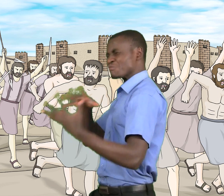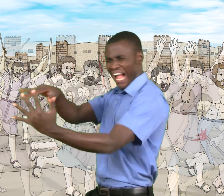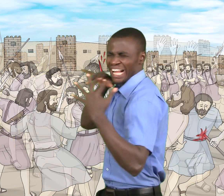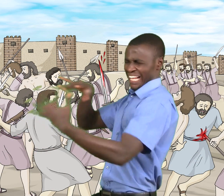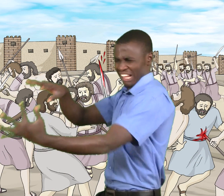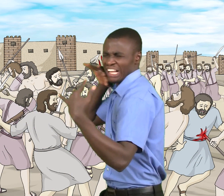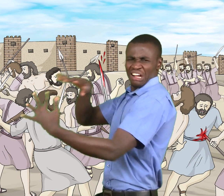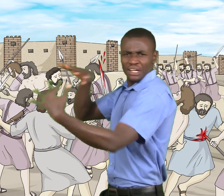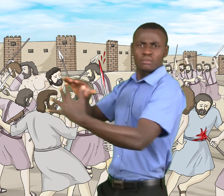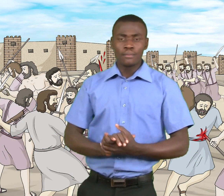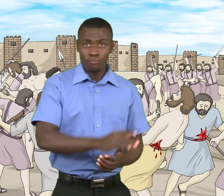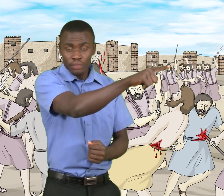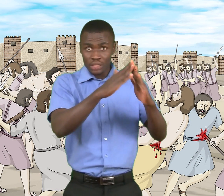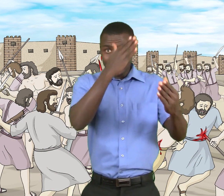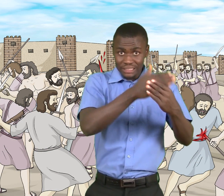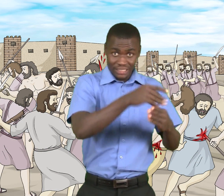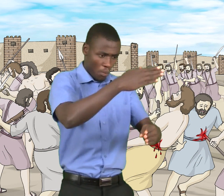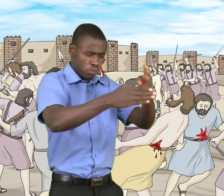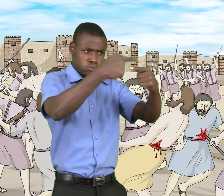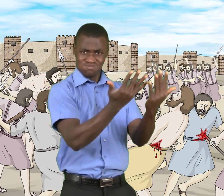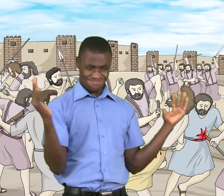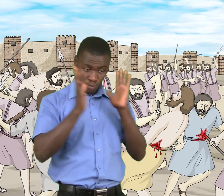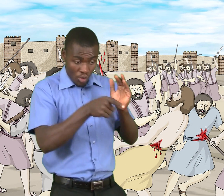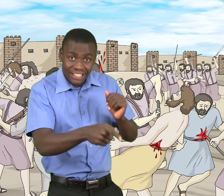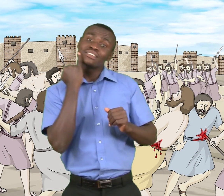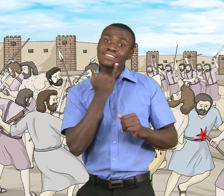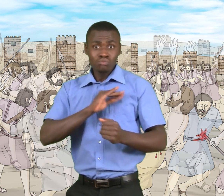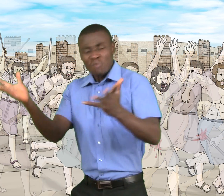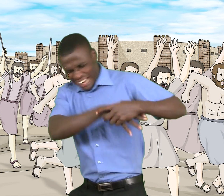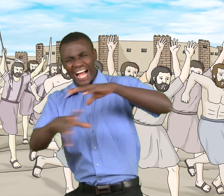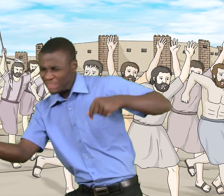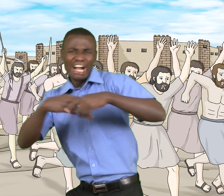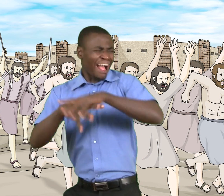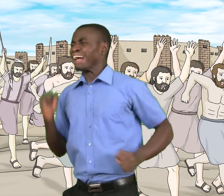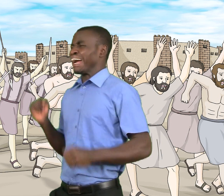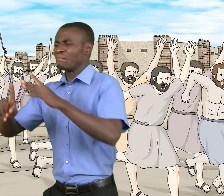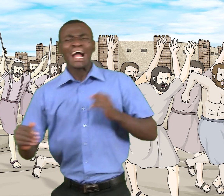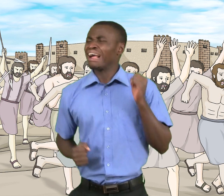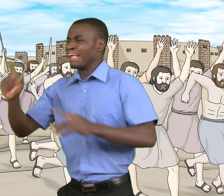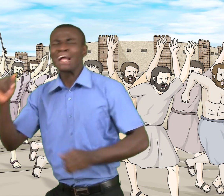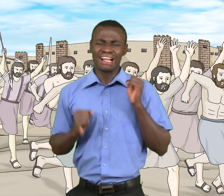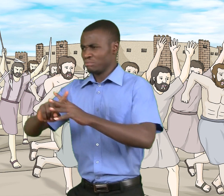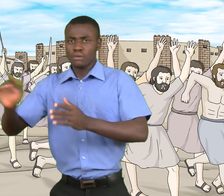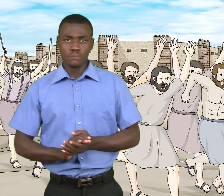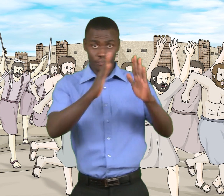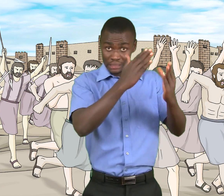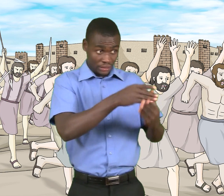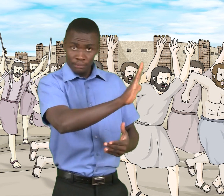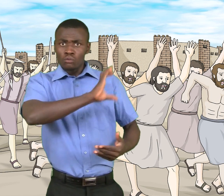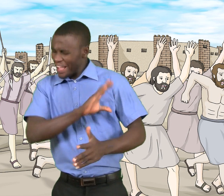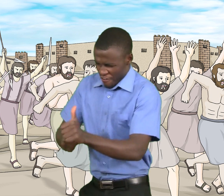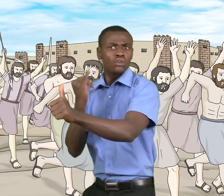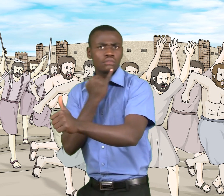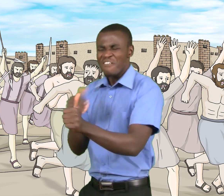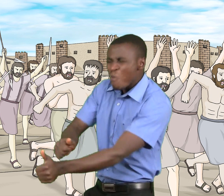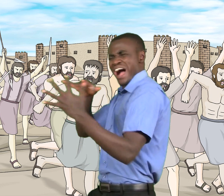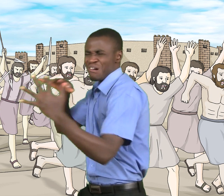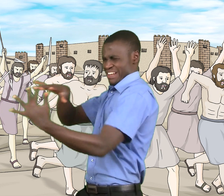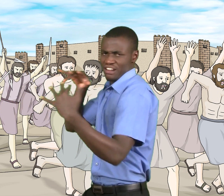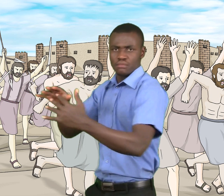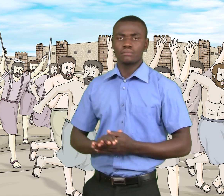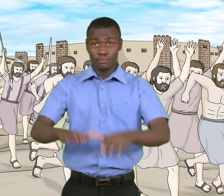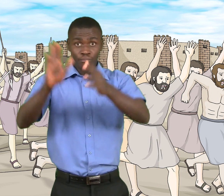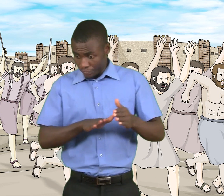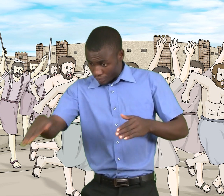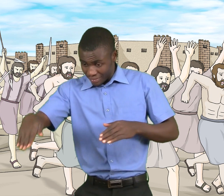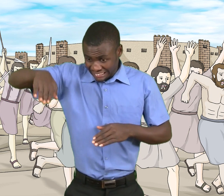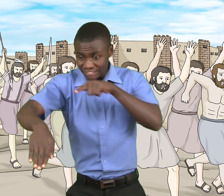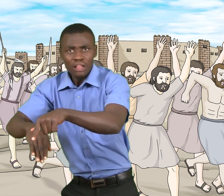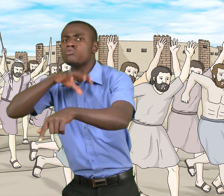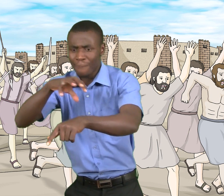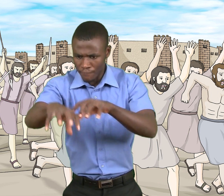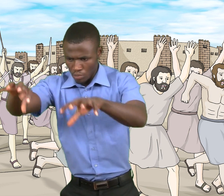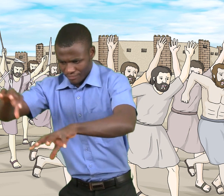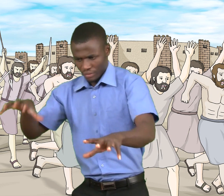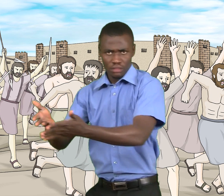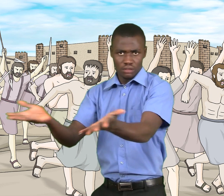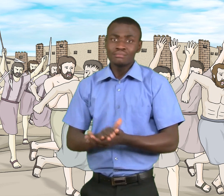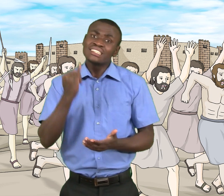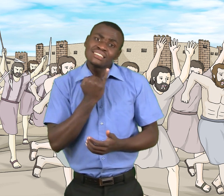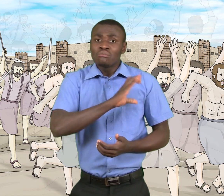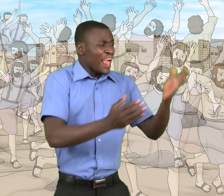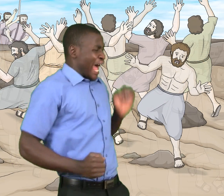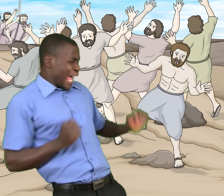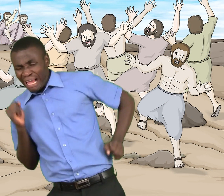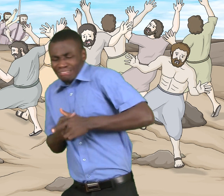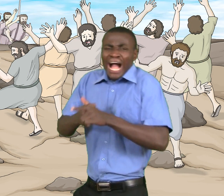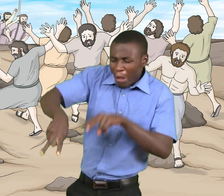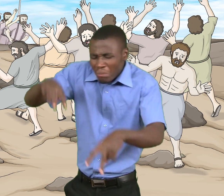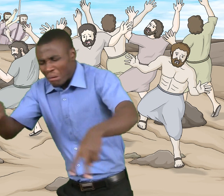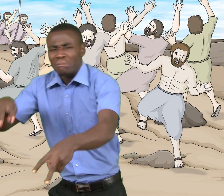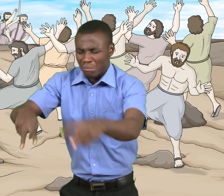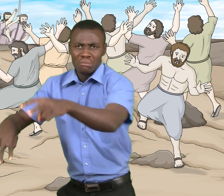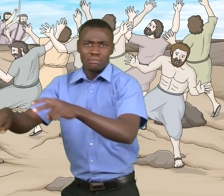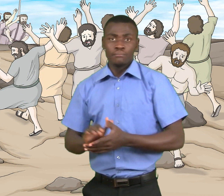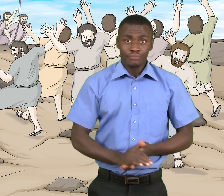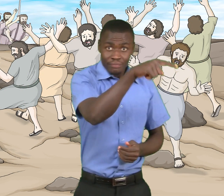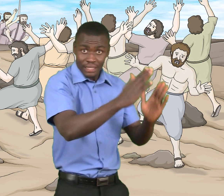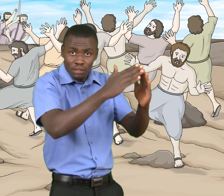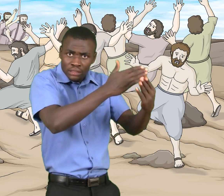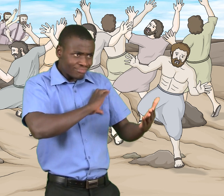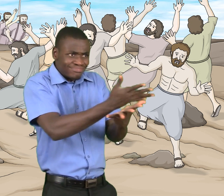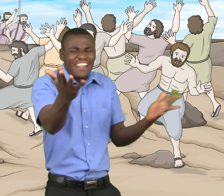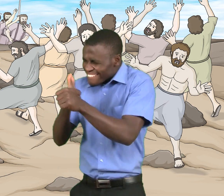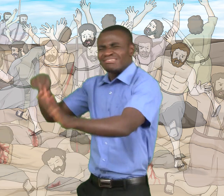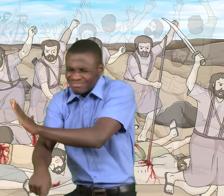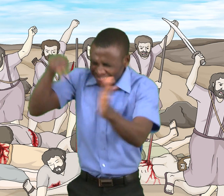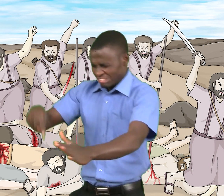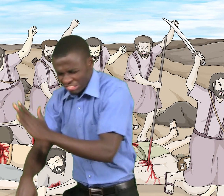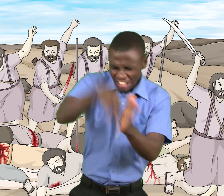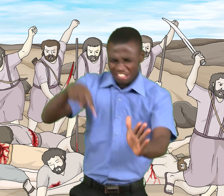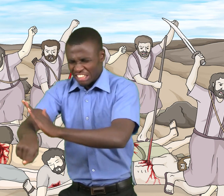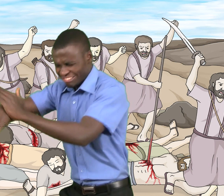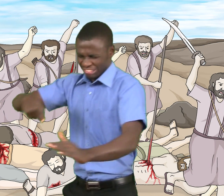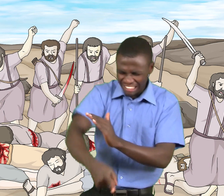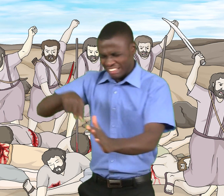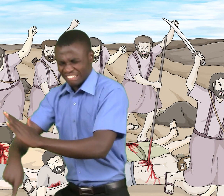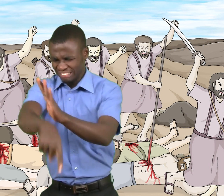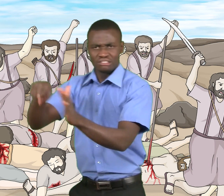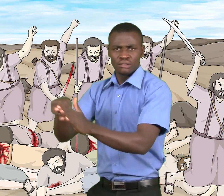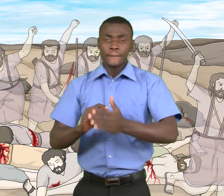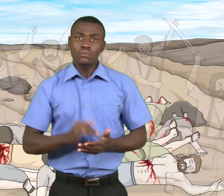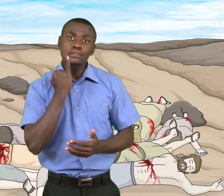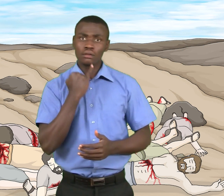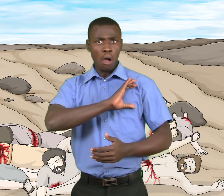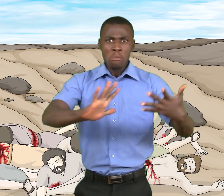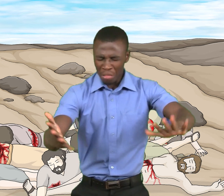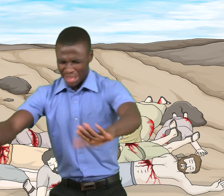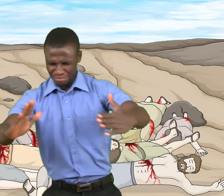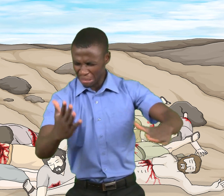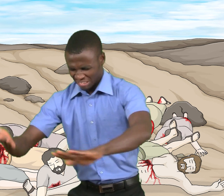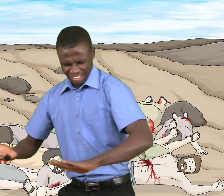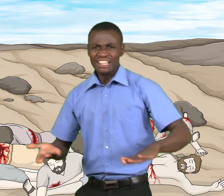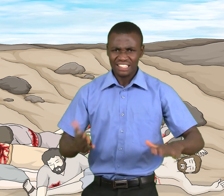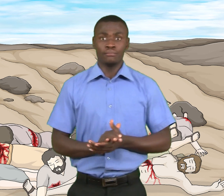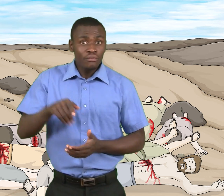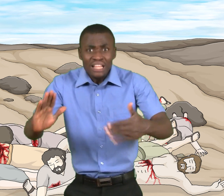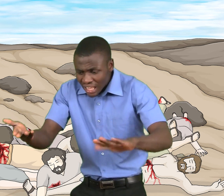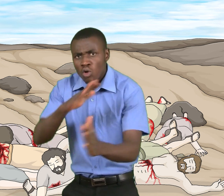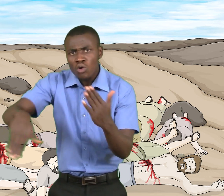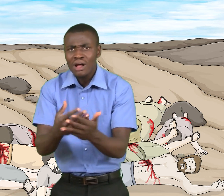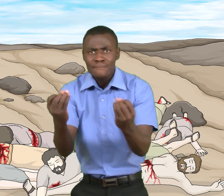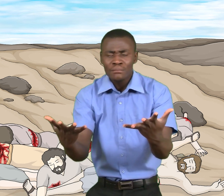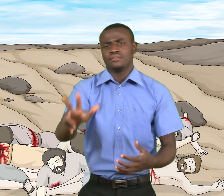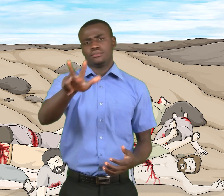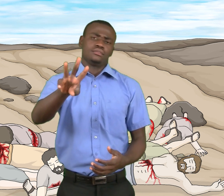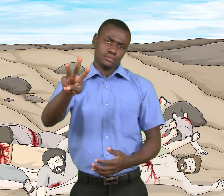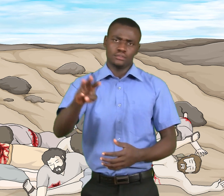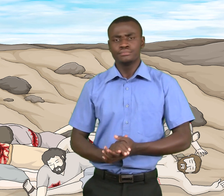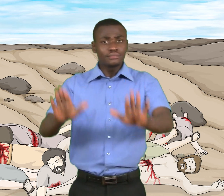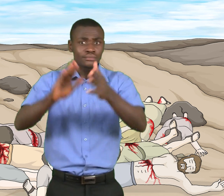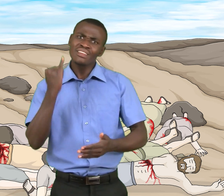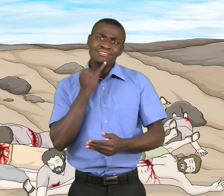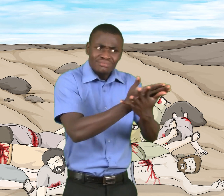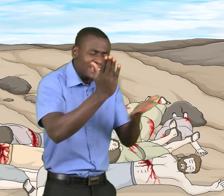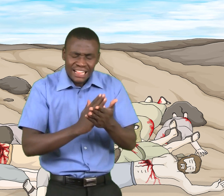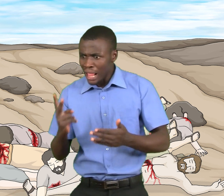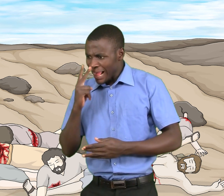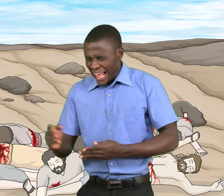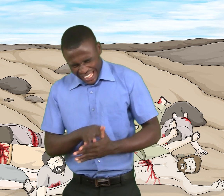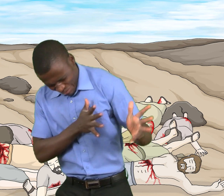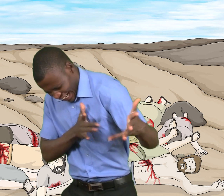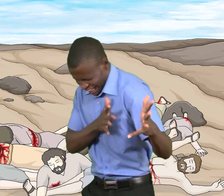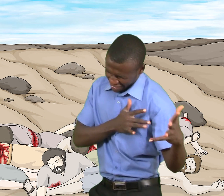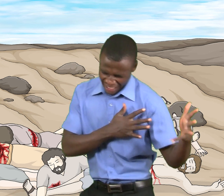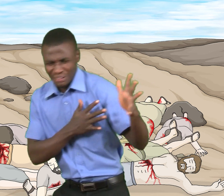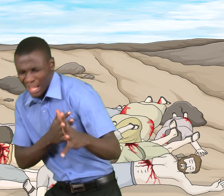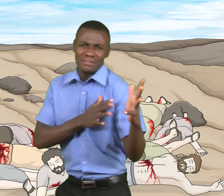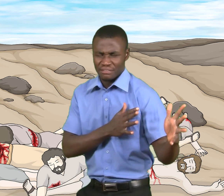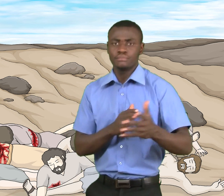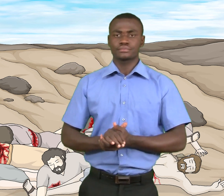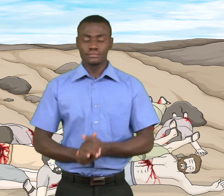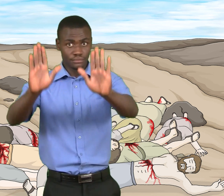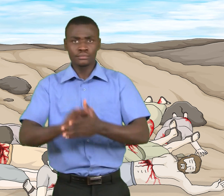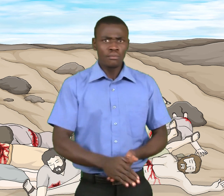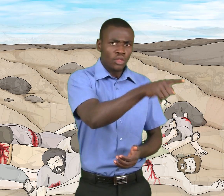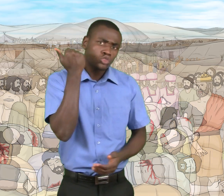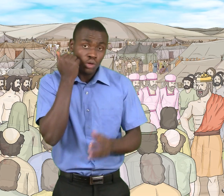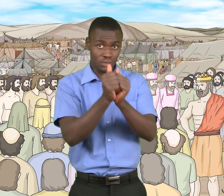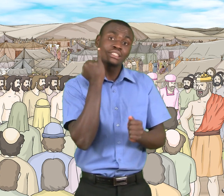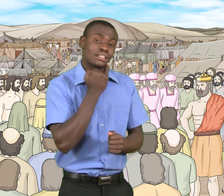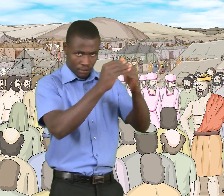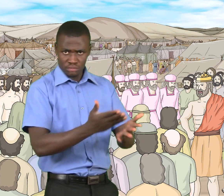And the men of Ai struck down about thirty-six of them, chasing them from the gate as far as the quarries and striking them down on the slopes.